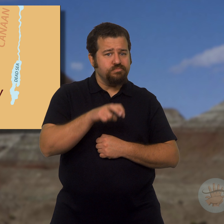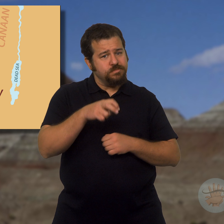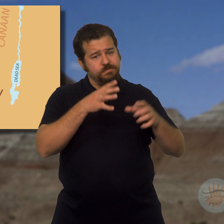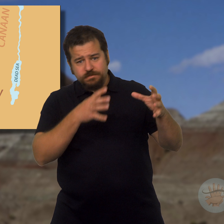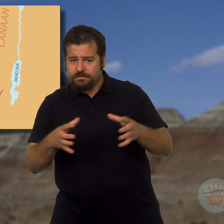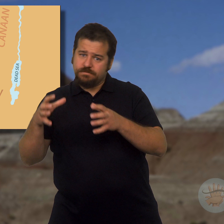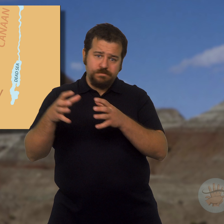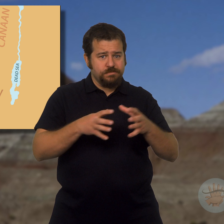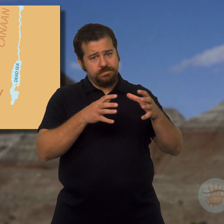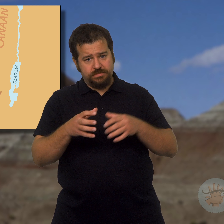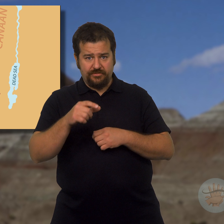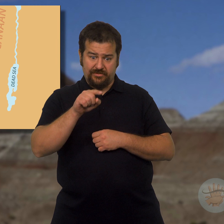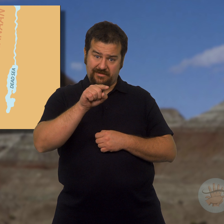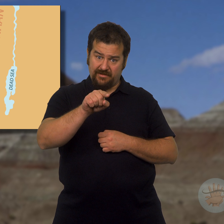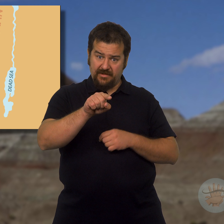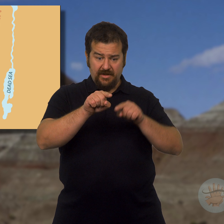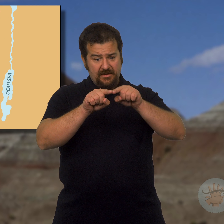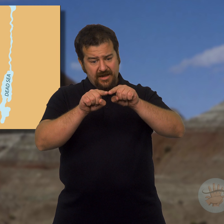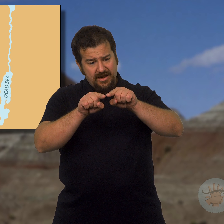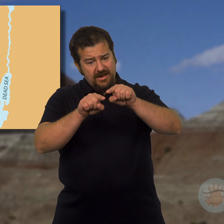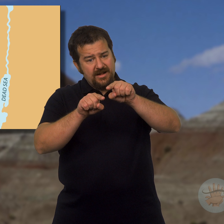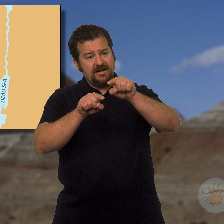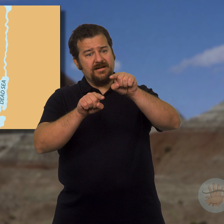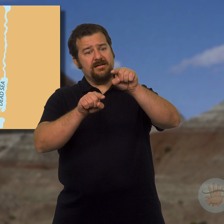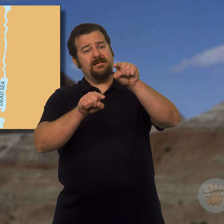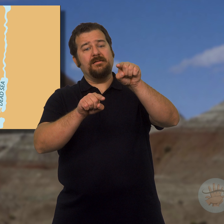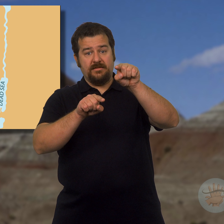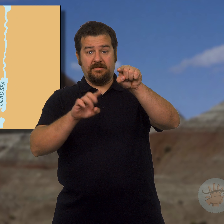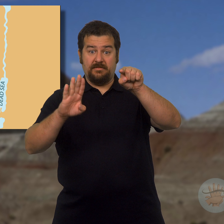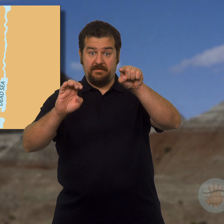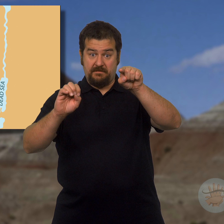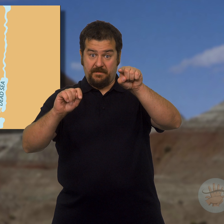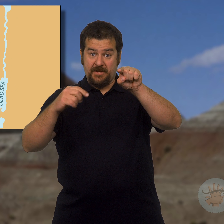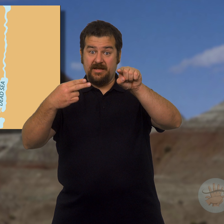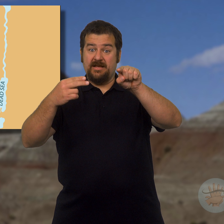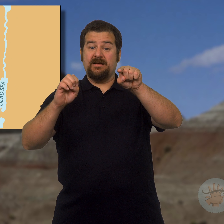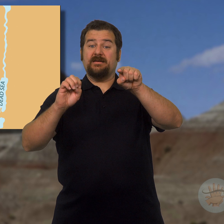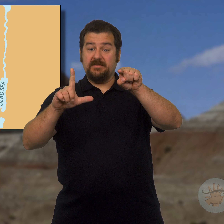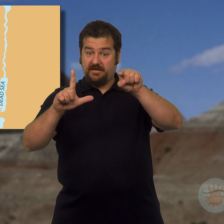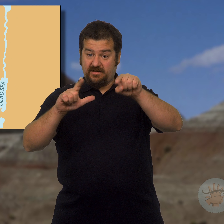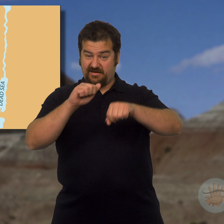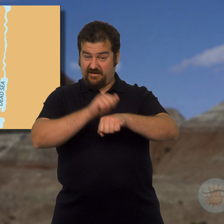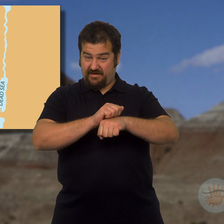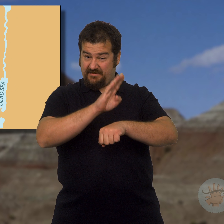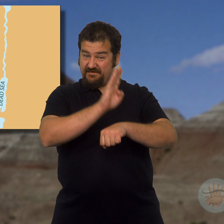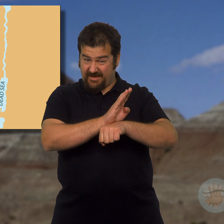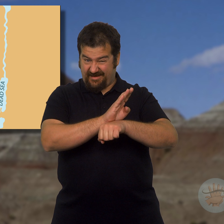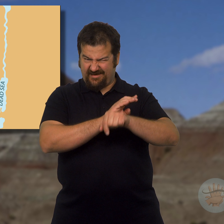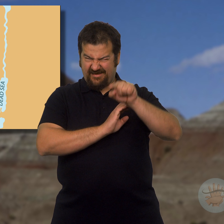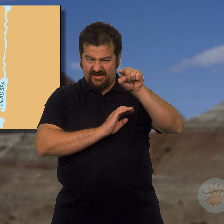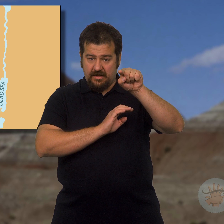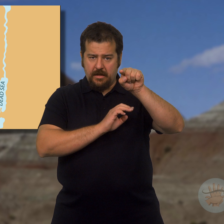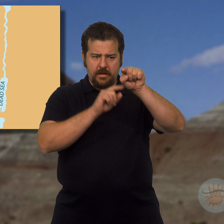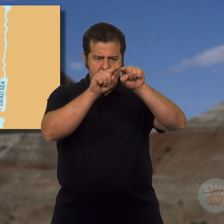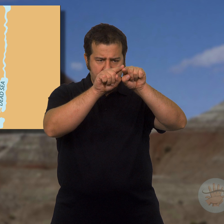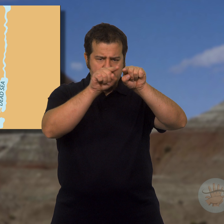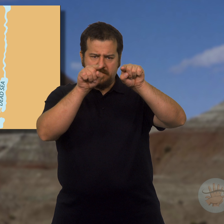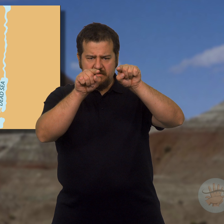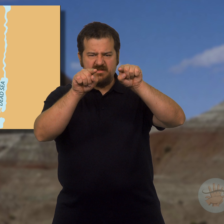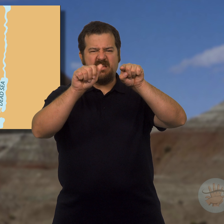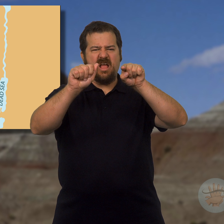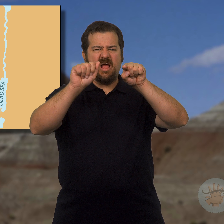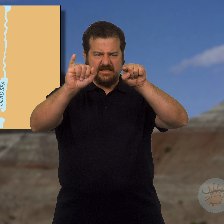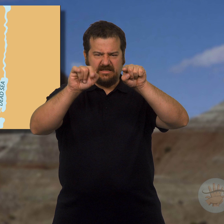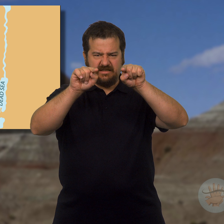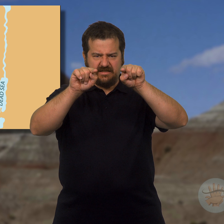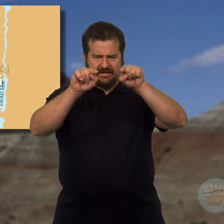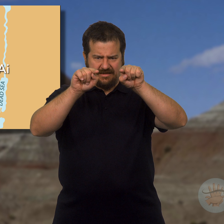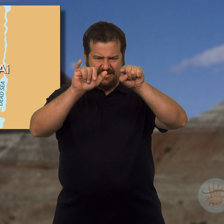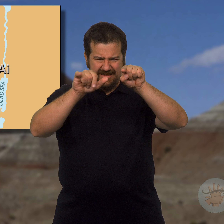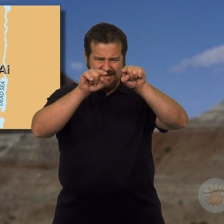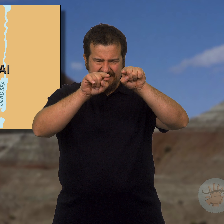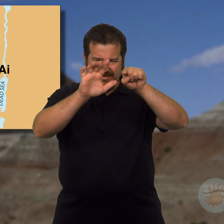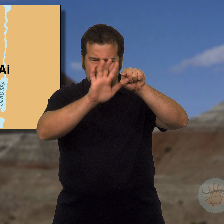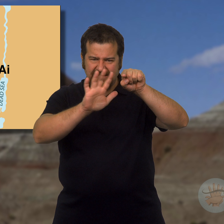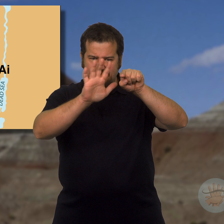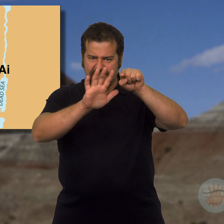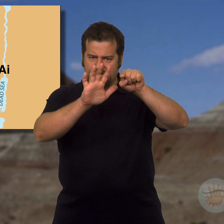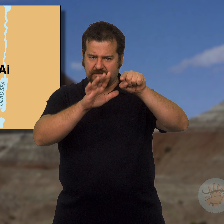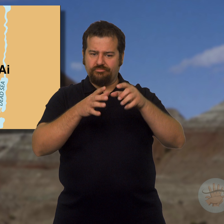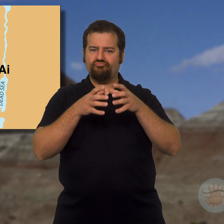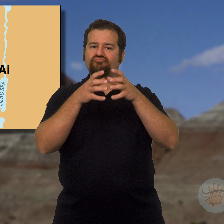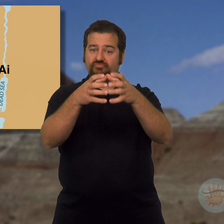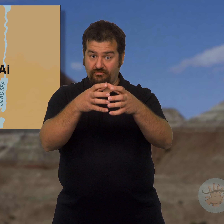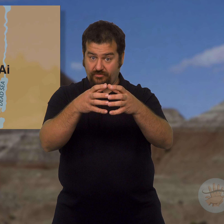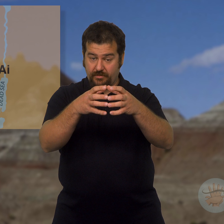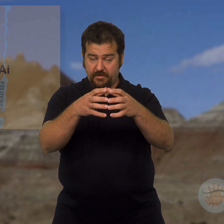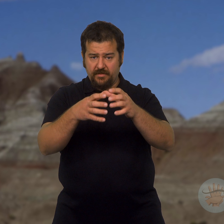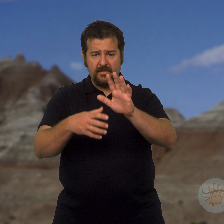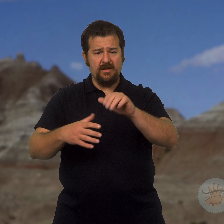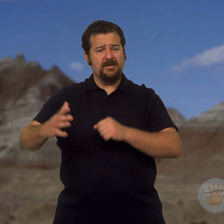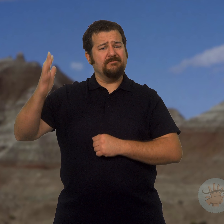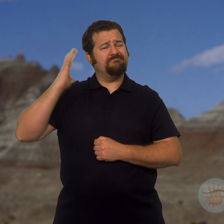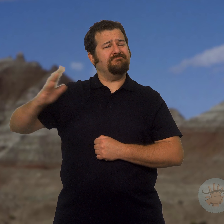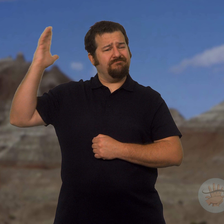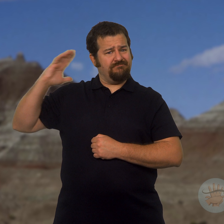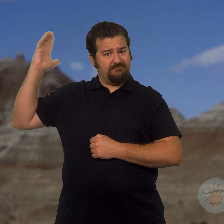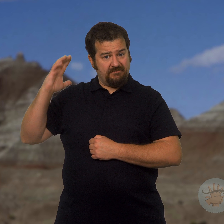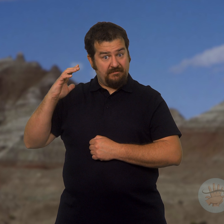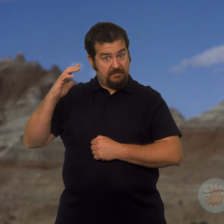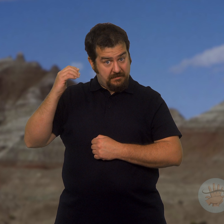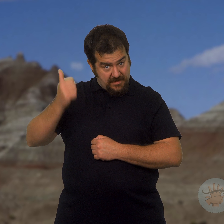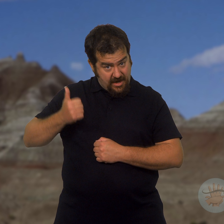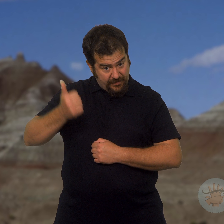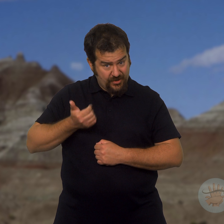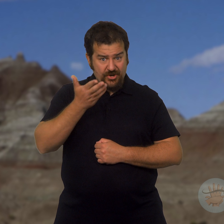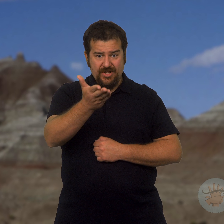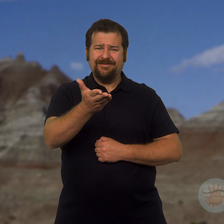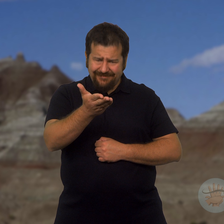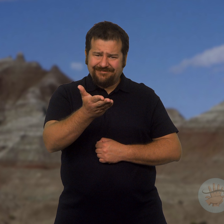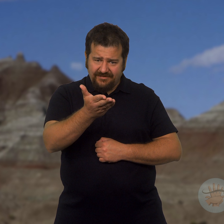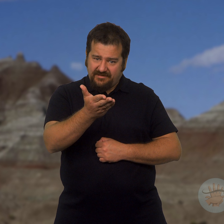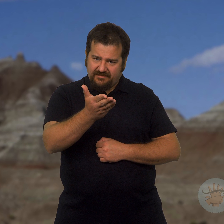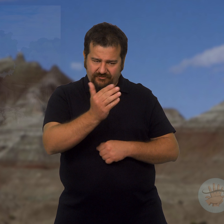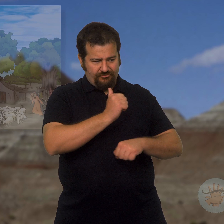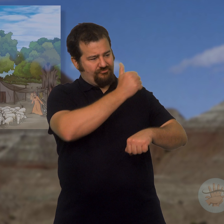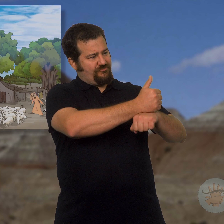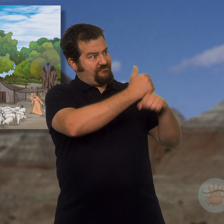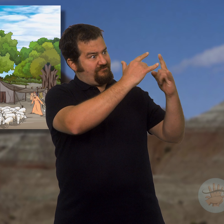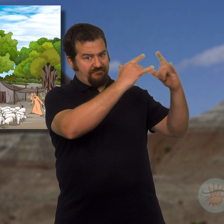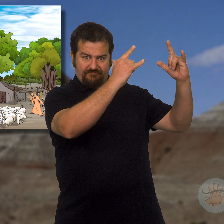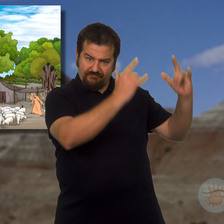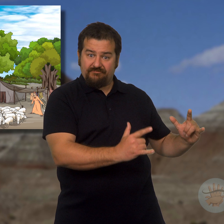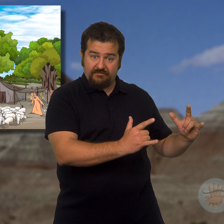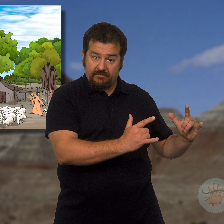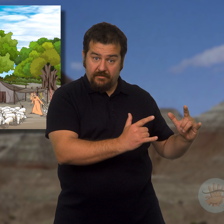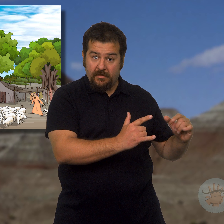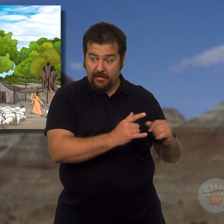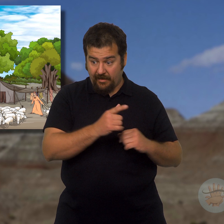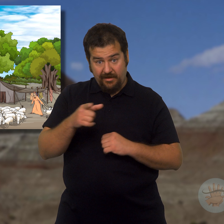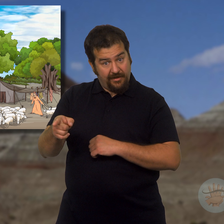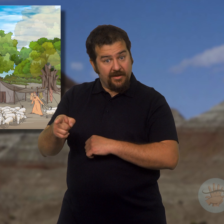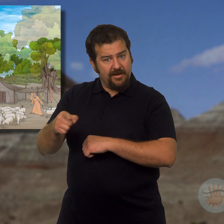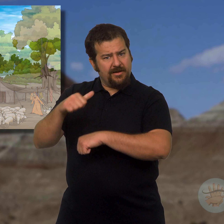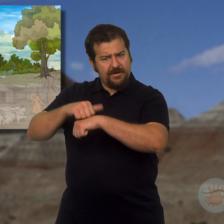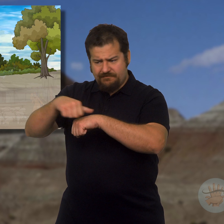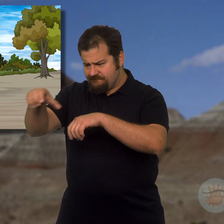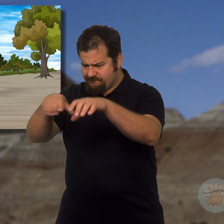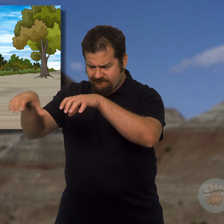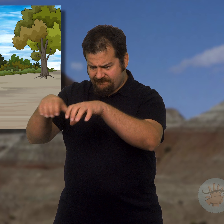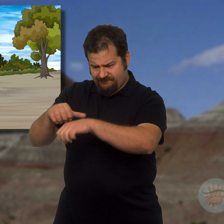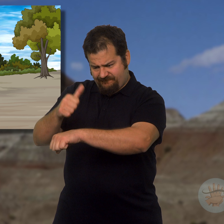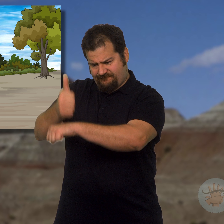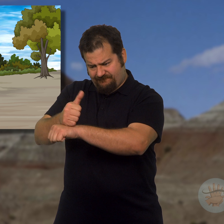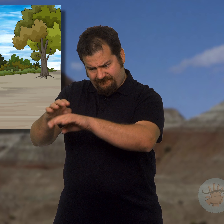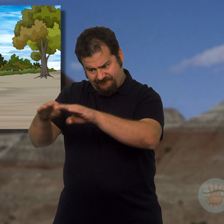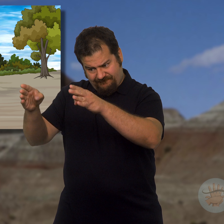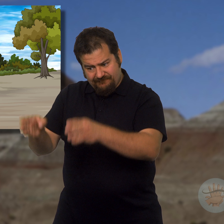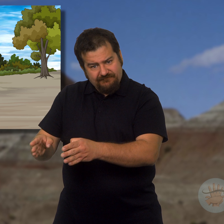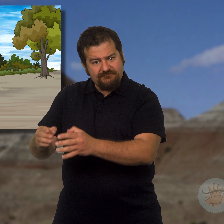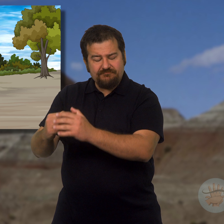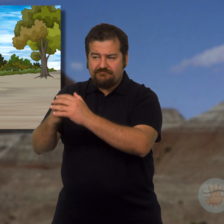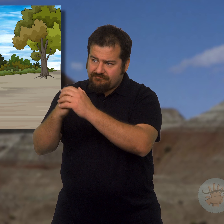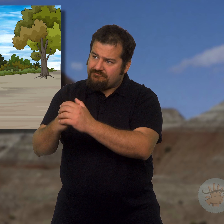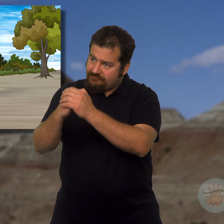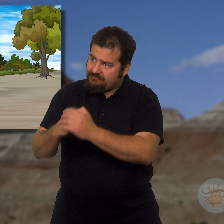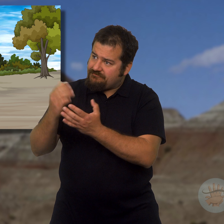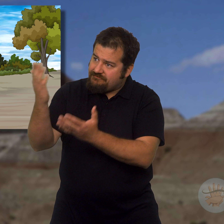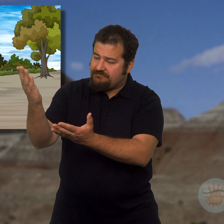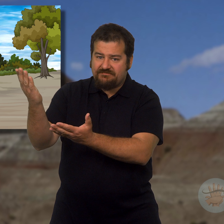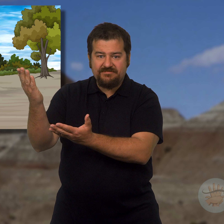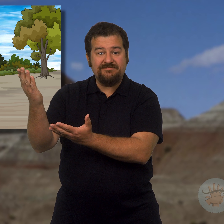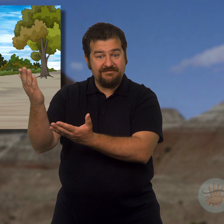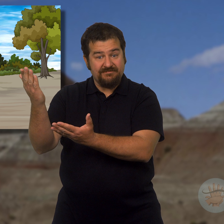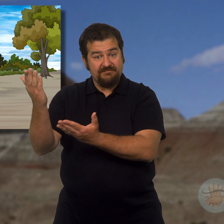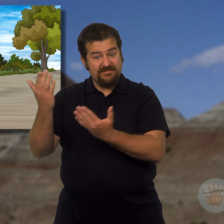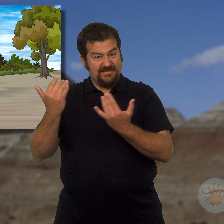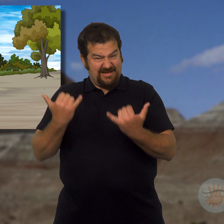From the Negev he journeyed from place to place toward Bethel, until he came to the place between Bethel and Ai where his tent had formerly been pitched, to the site where he had built the altar.